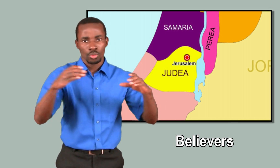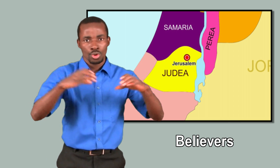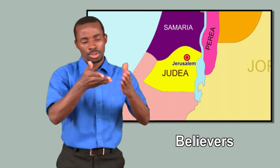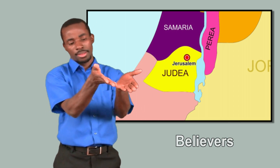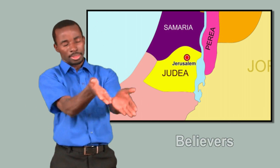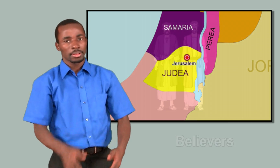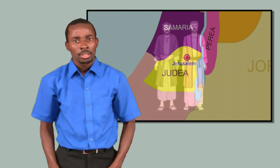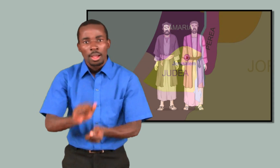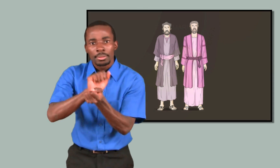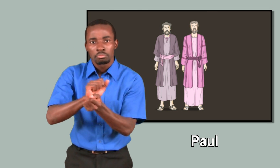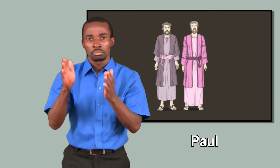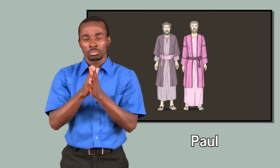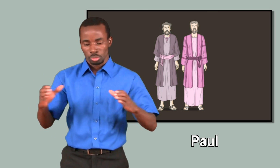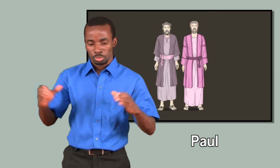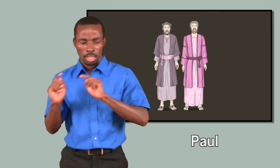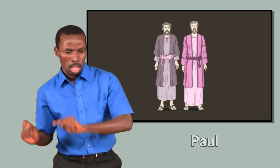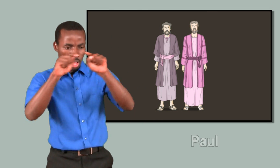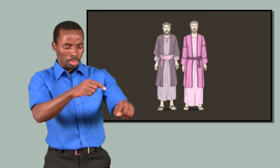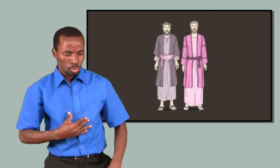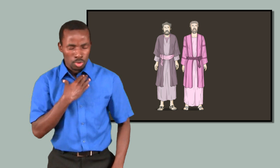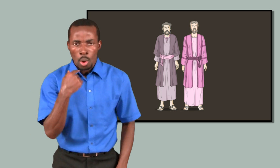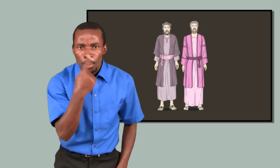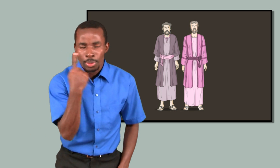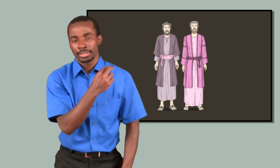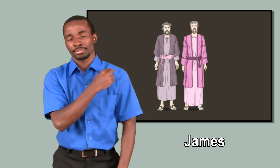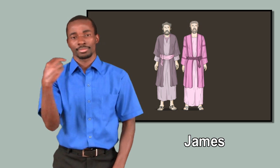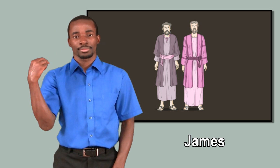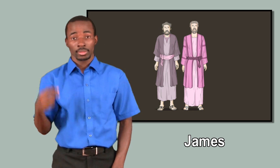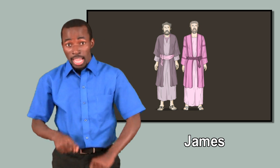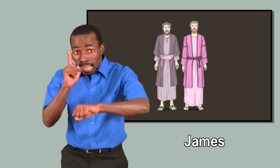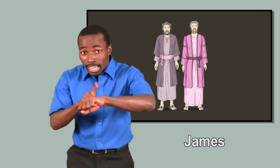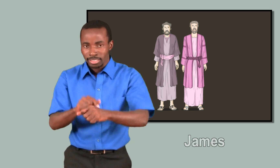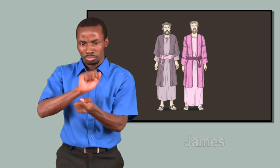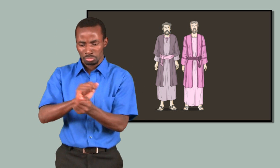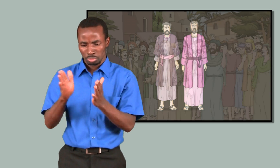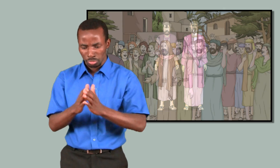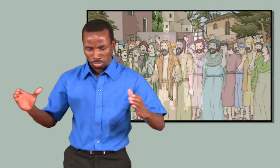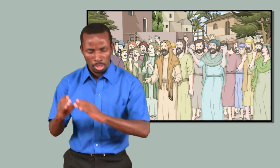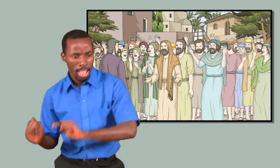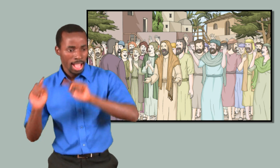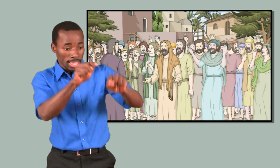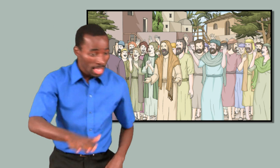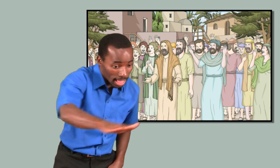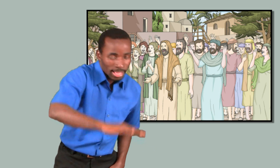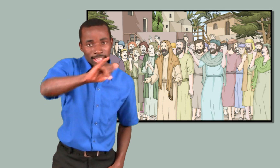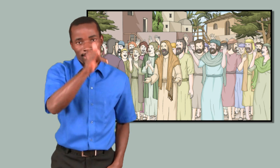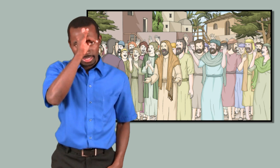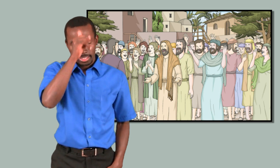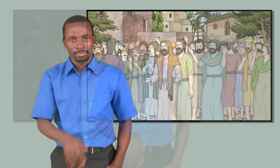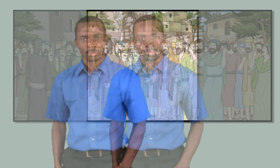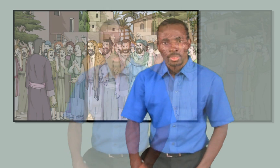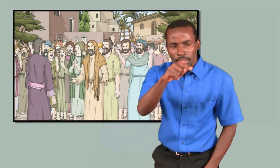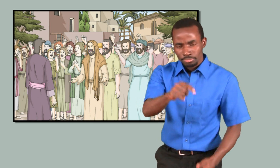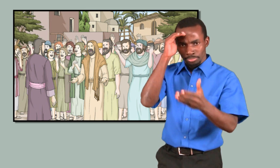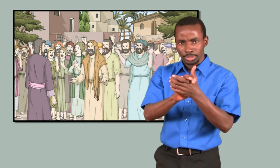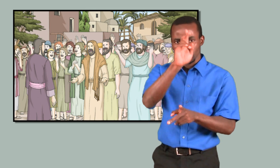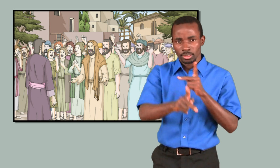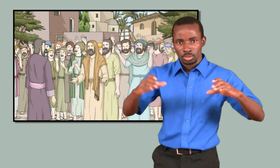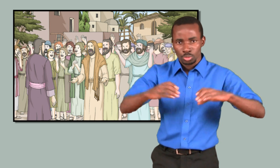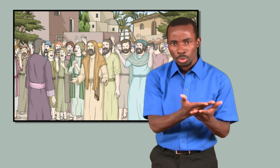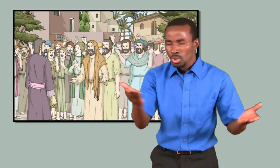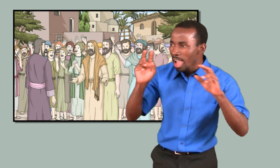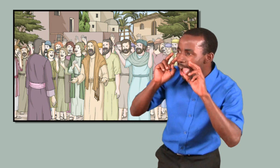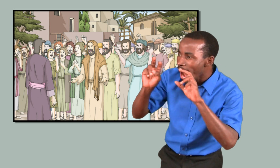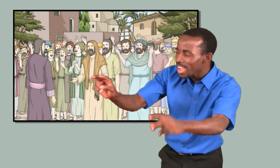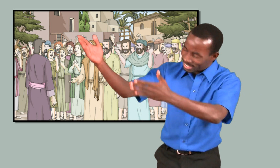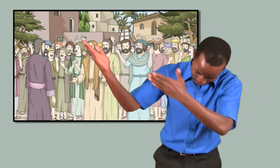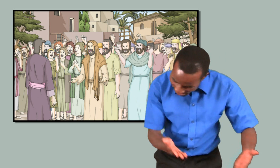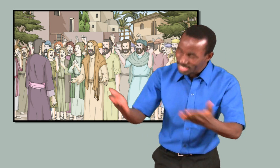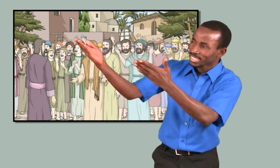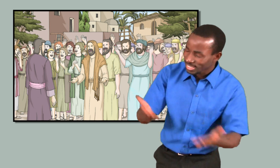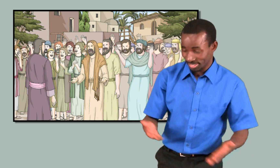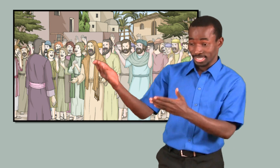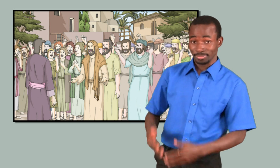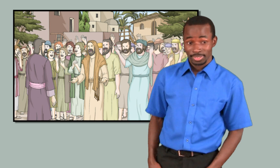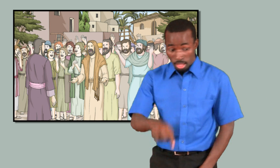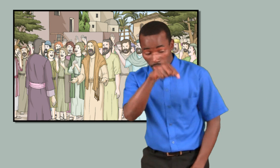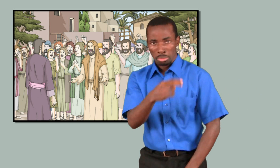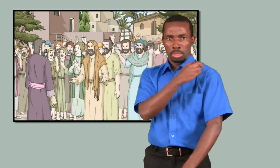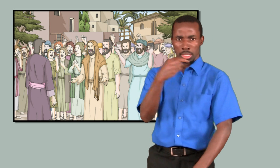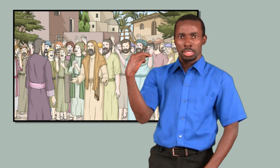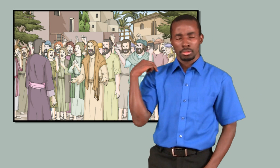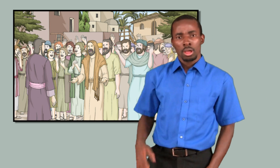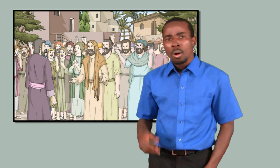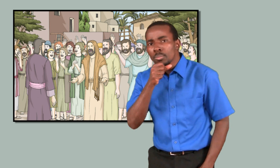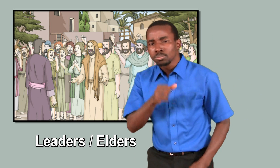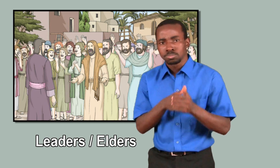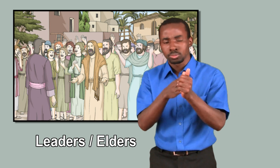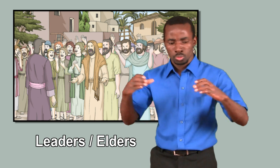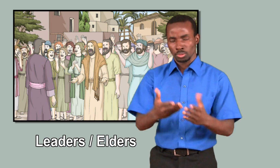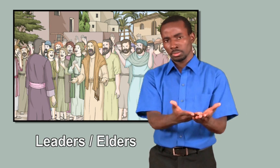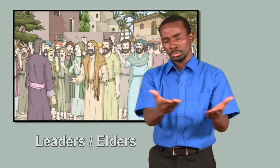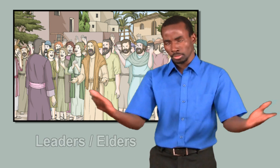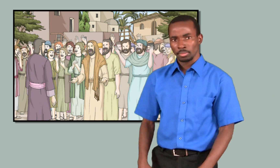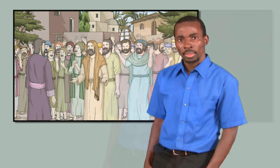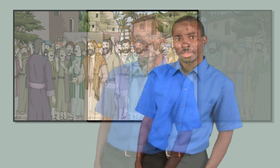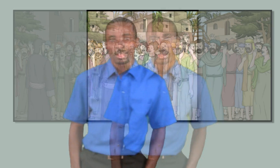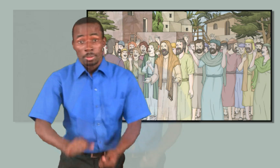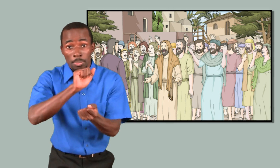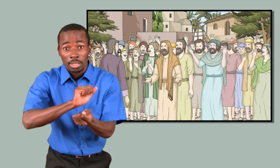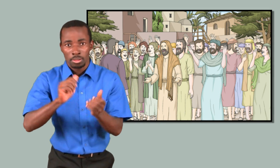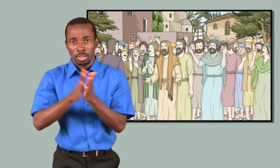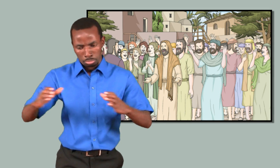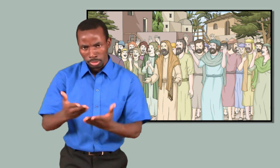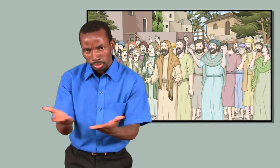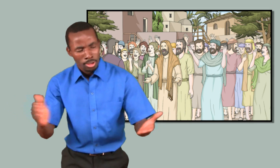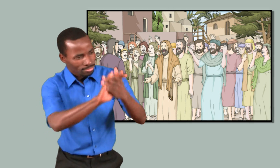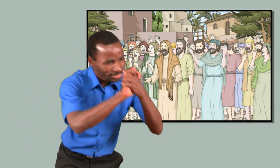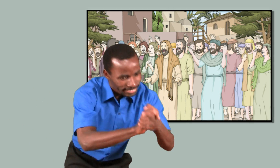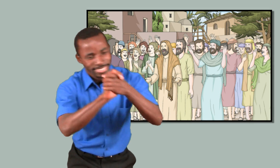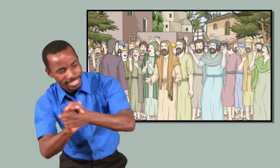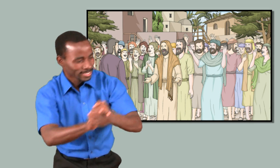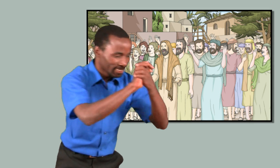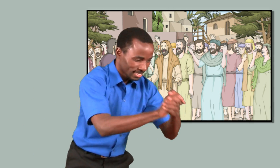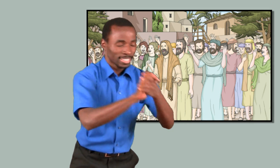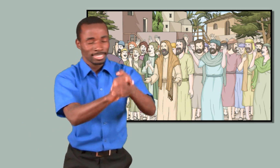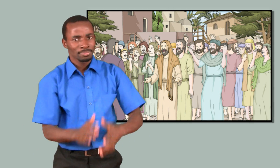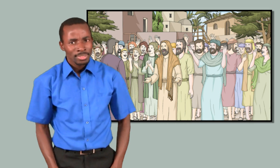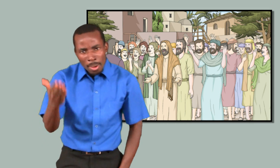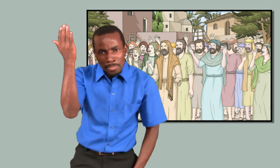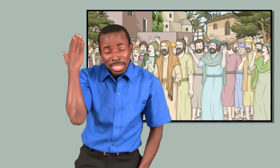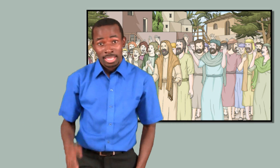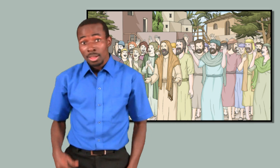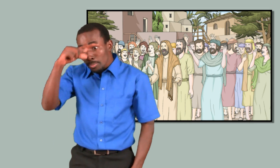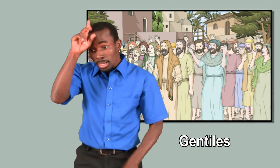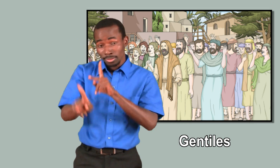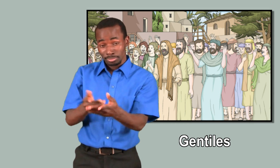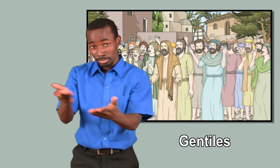The next day Paul went in with us to see James, and all the elders were present.